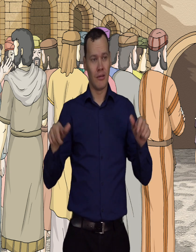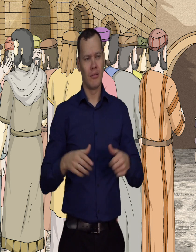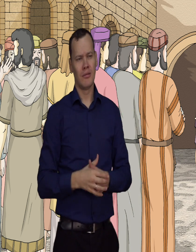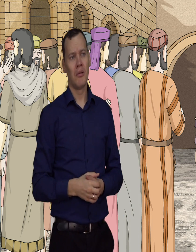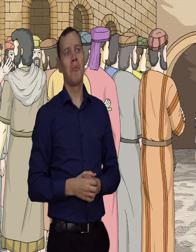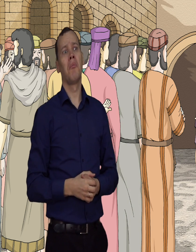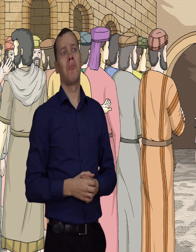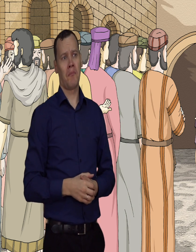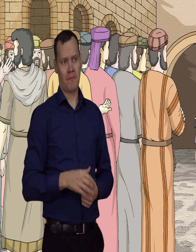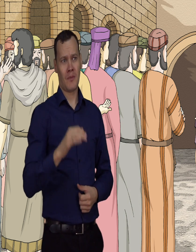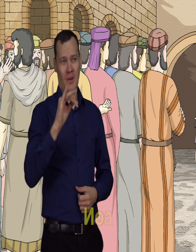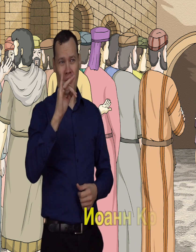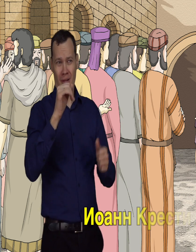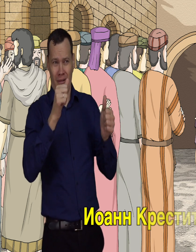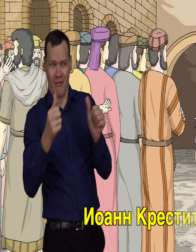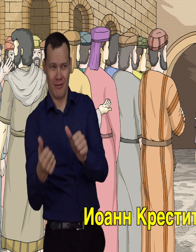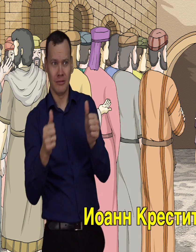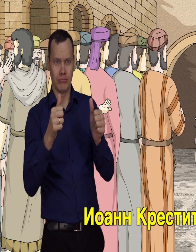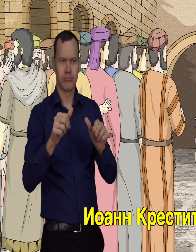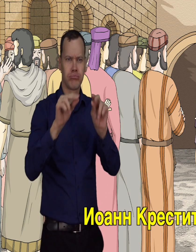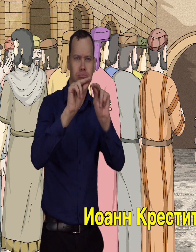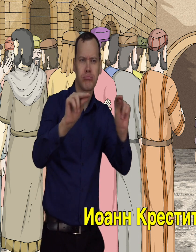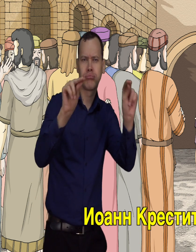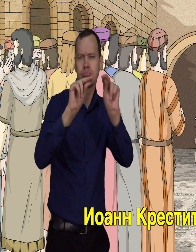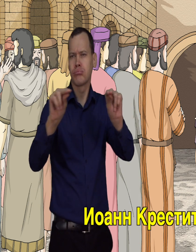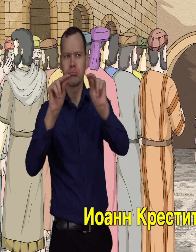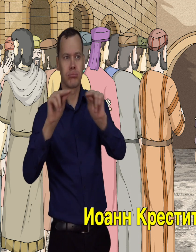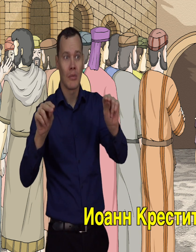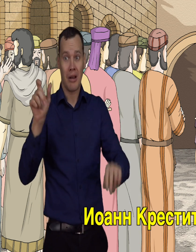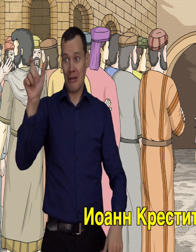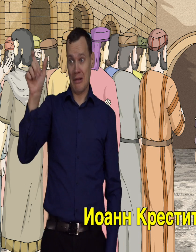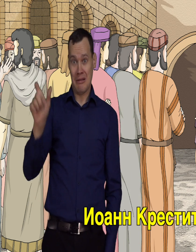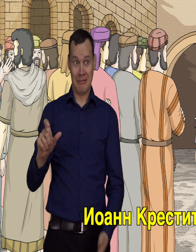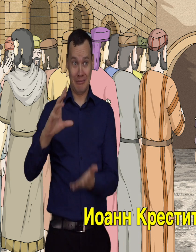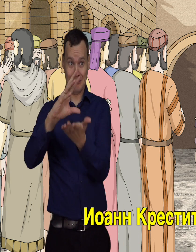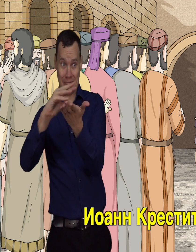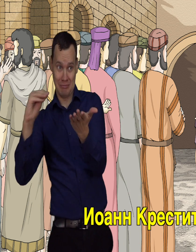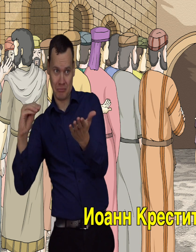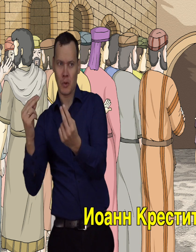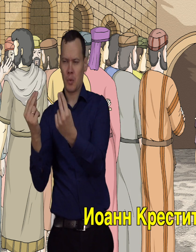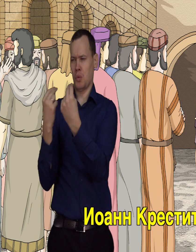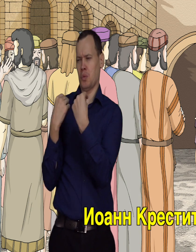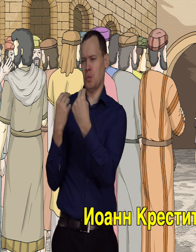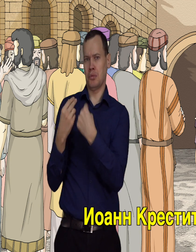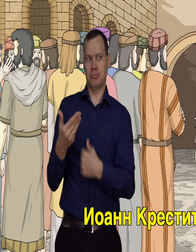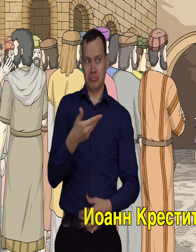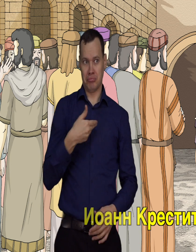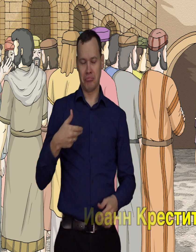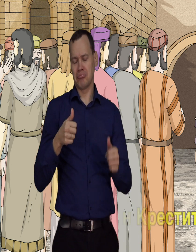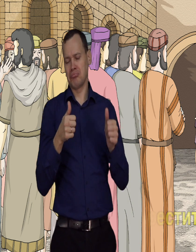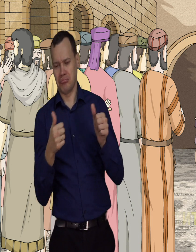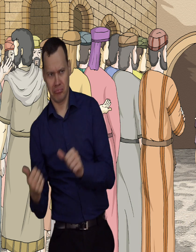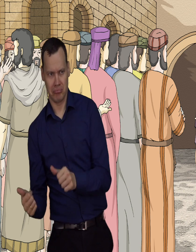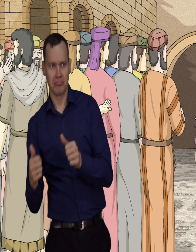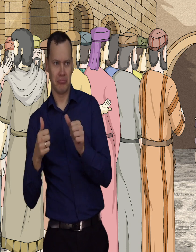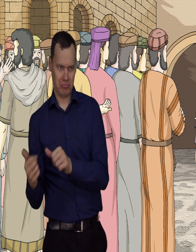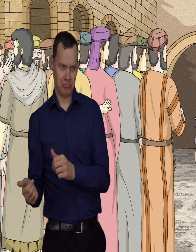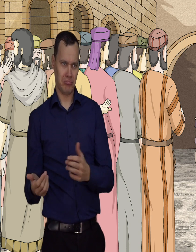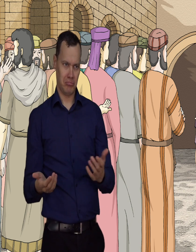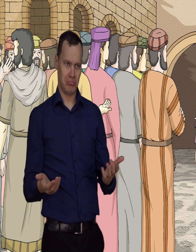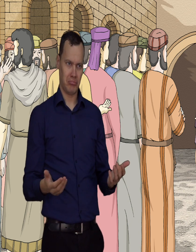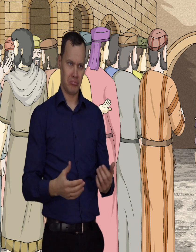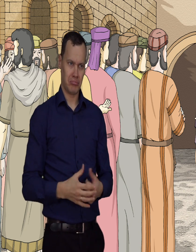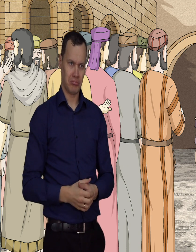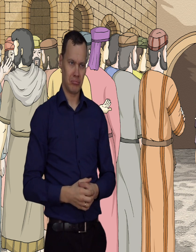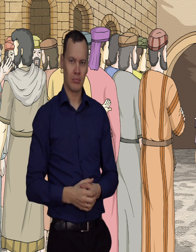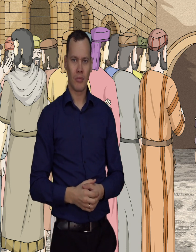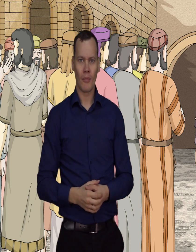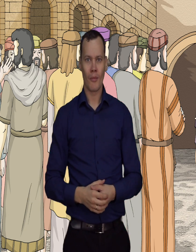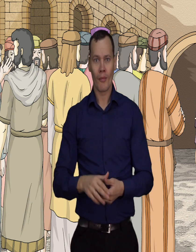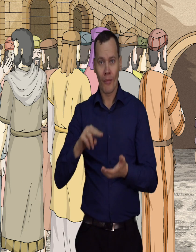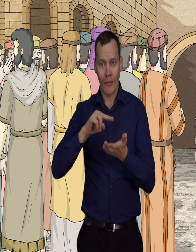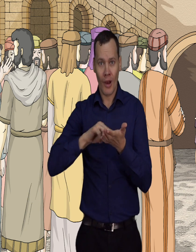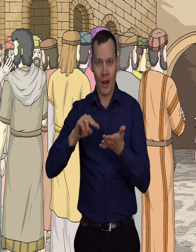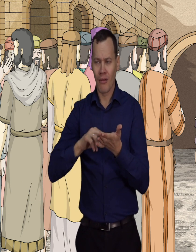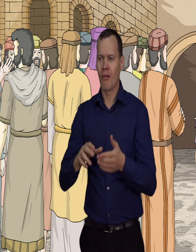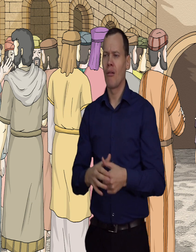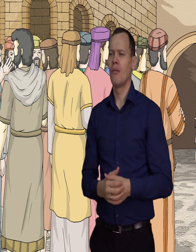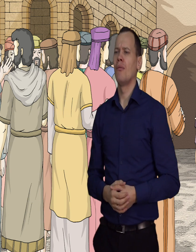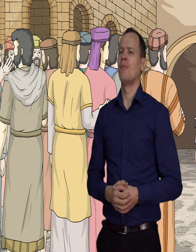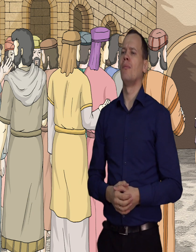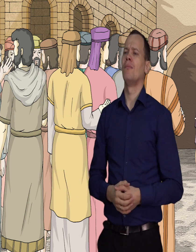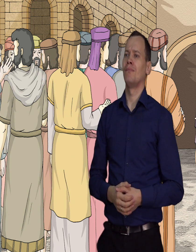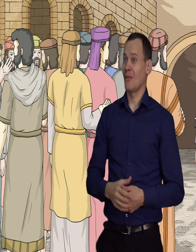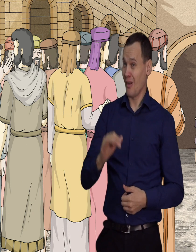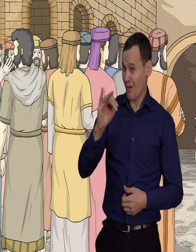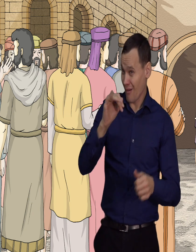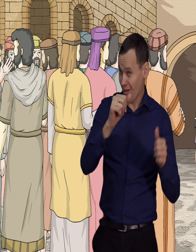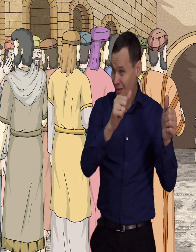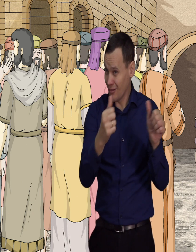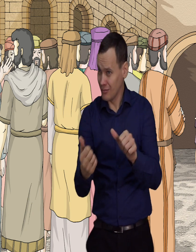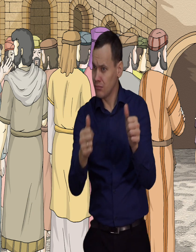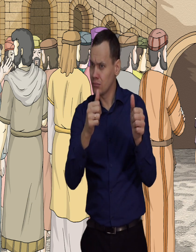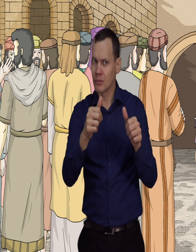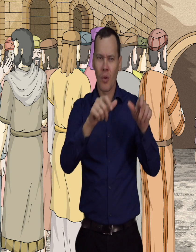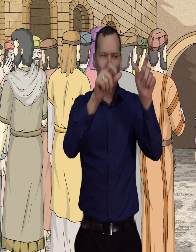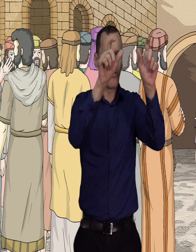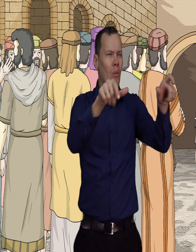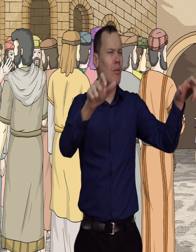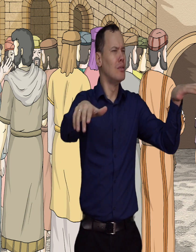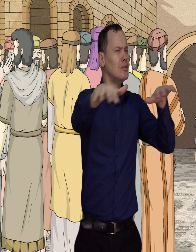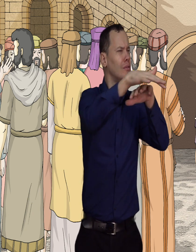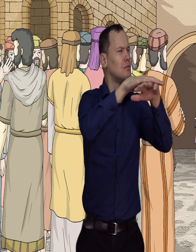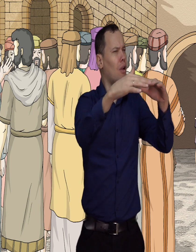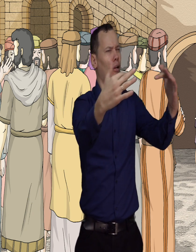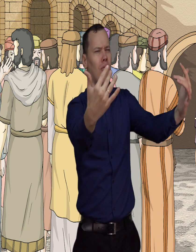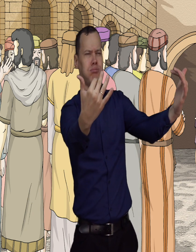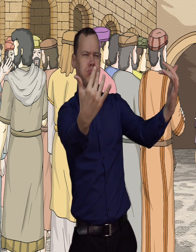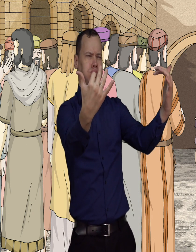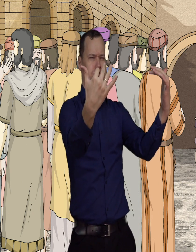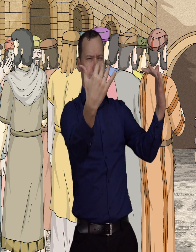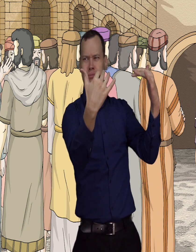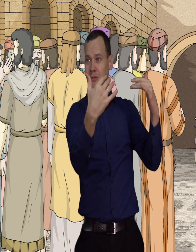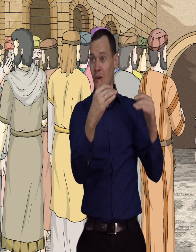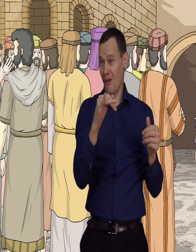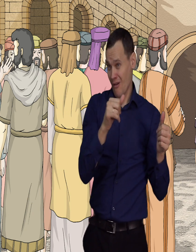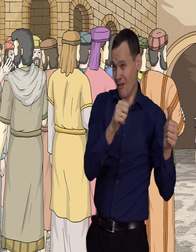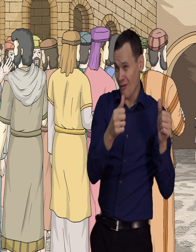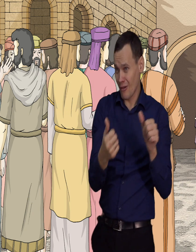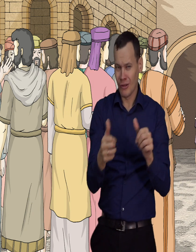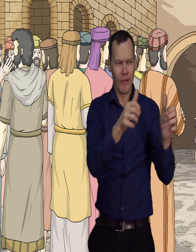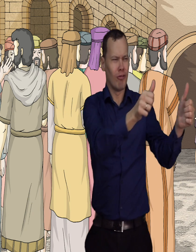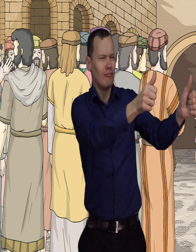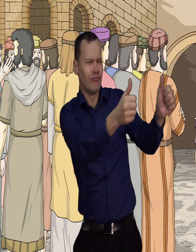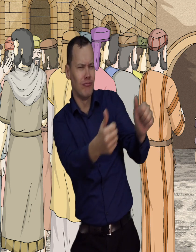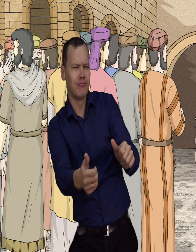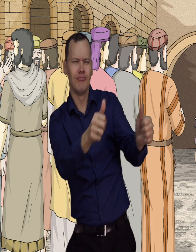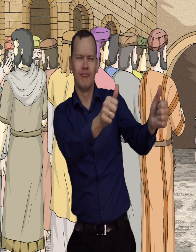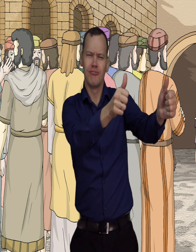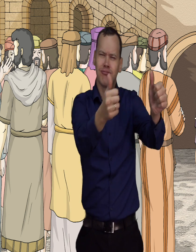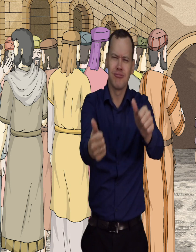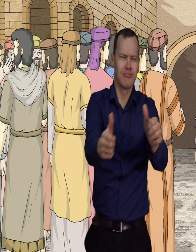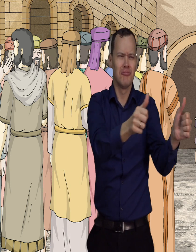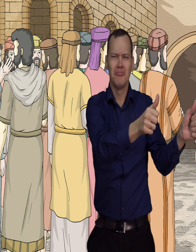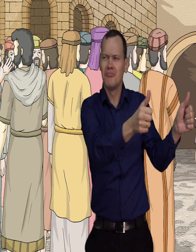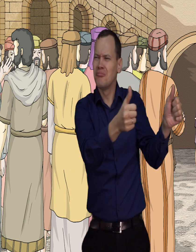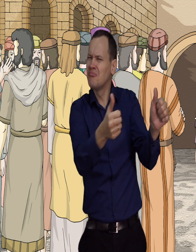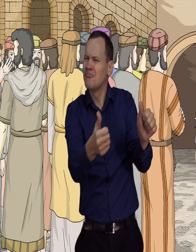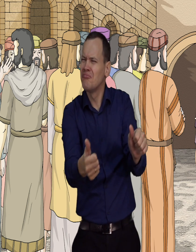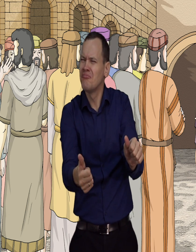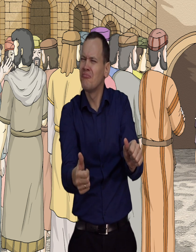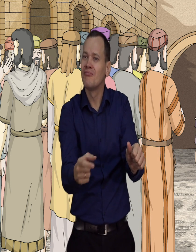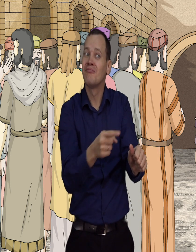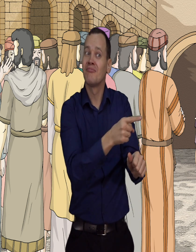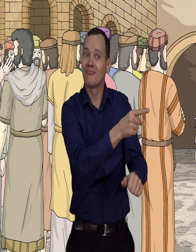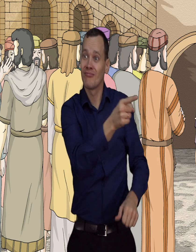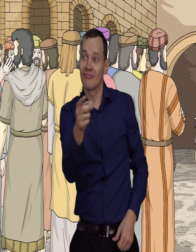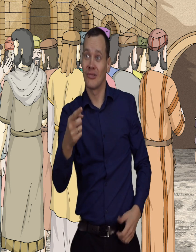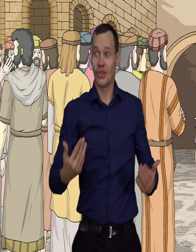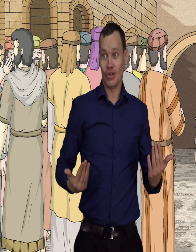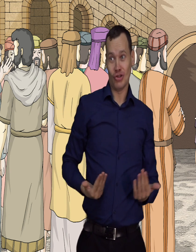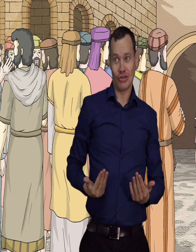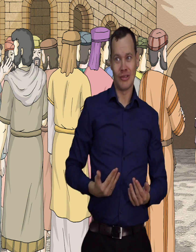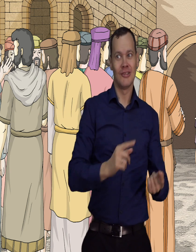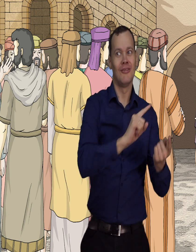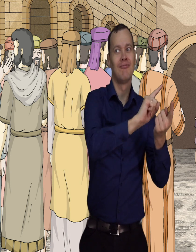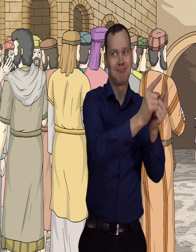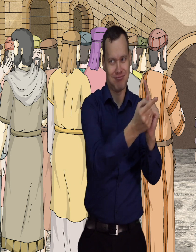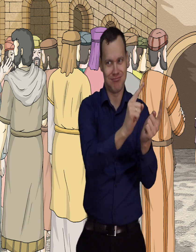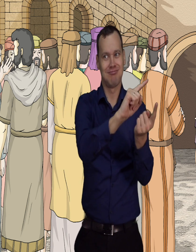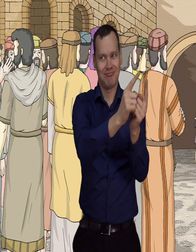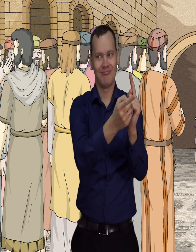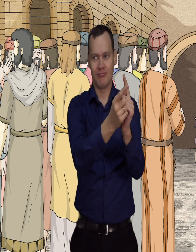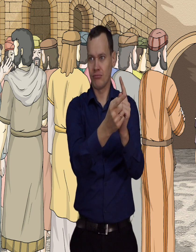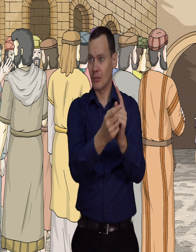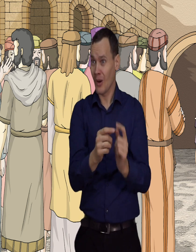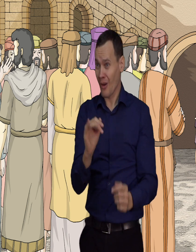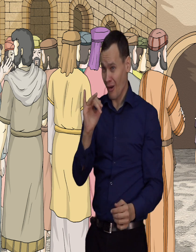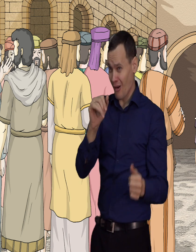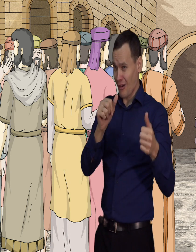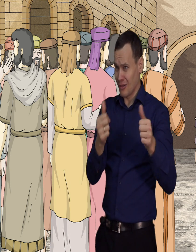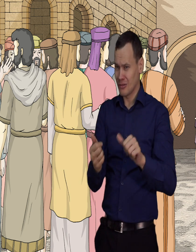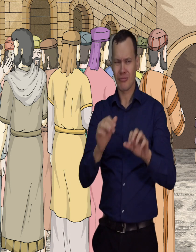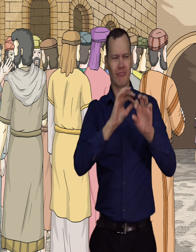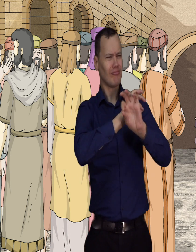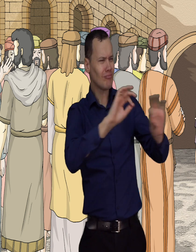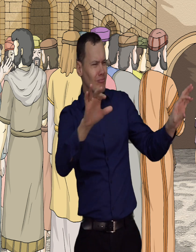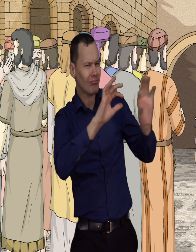“The baptism of John,” they replied. Paul explained: “John’s baptism was a baptism of repentance.